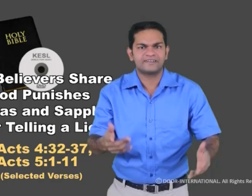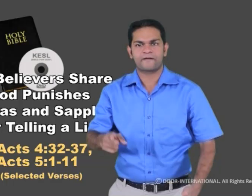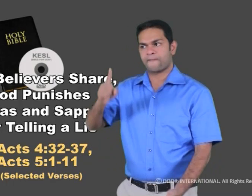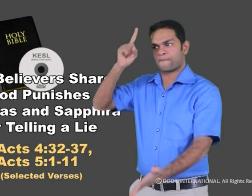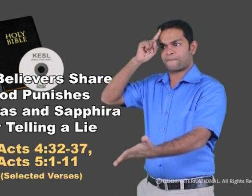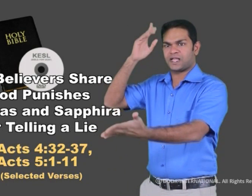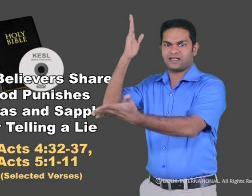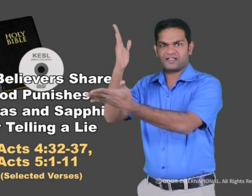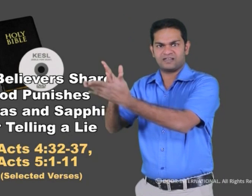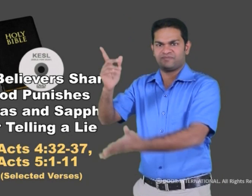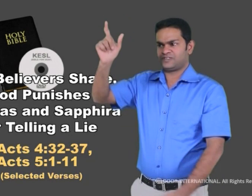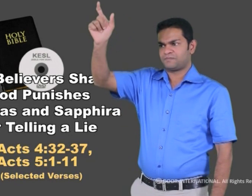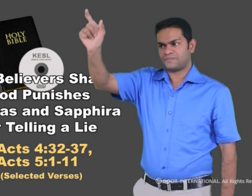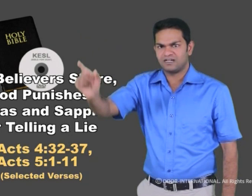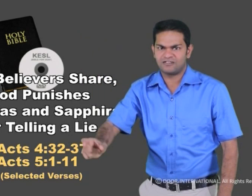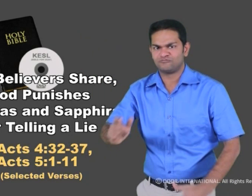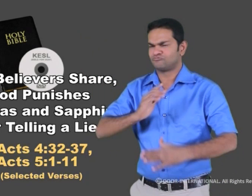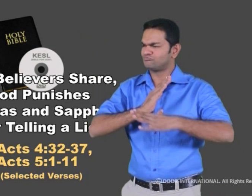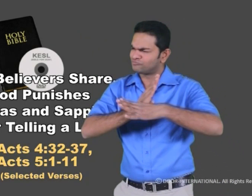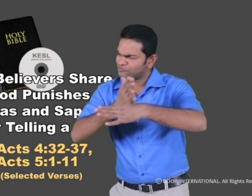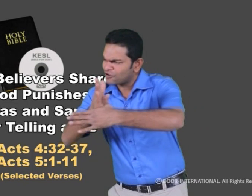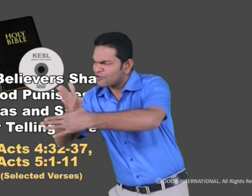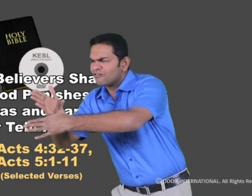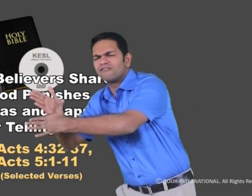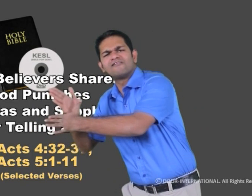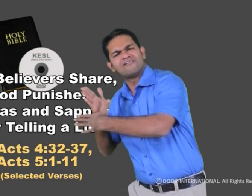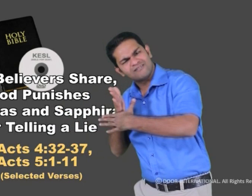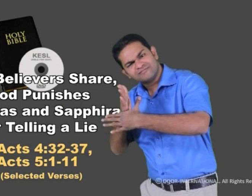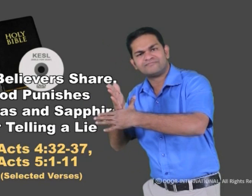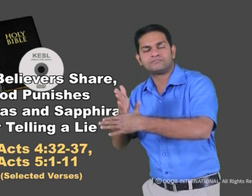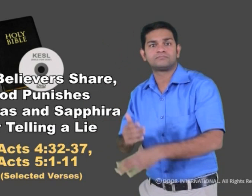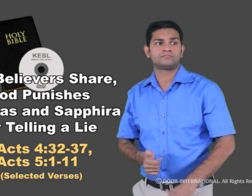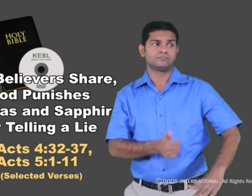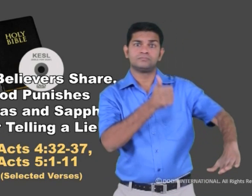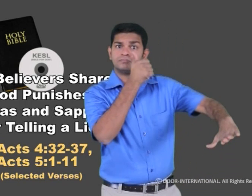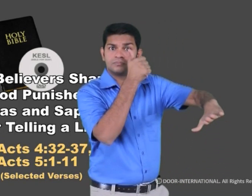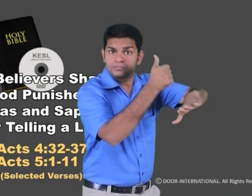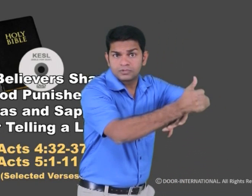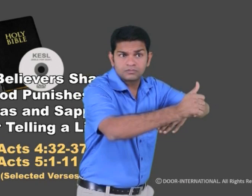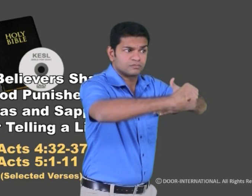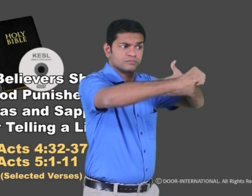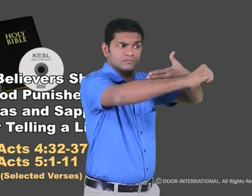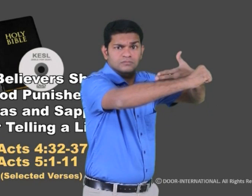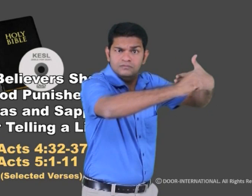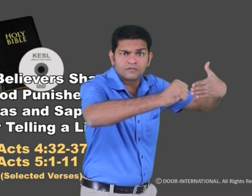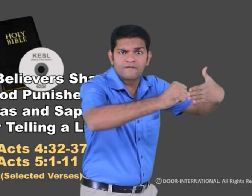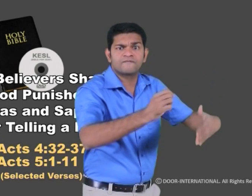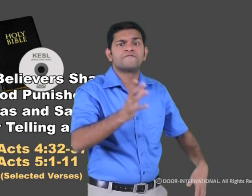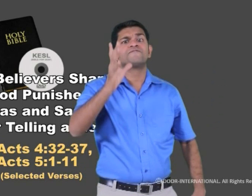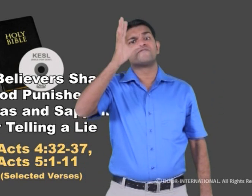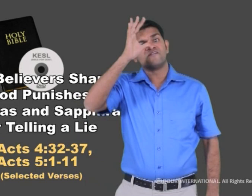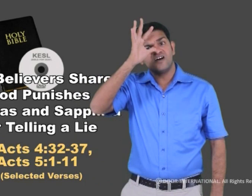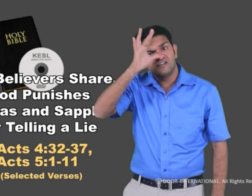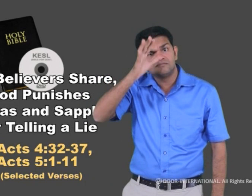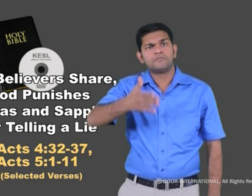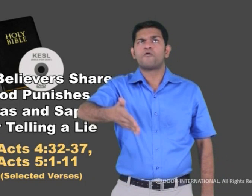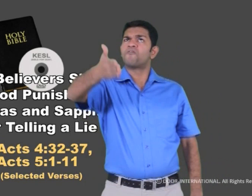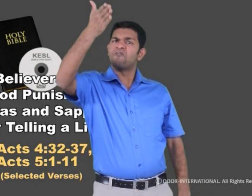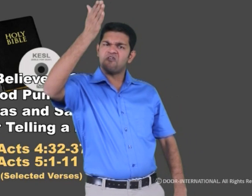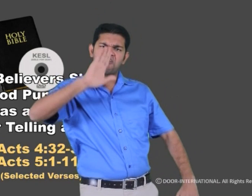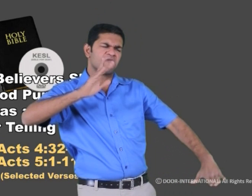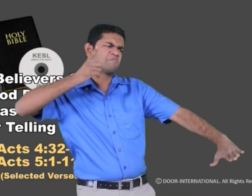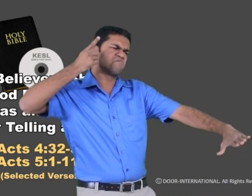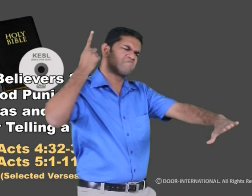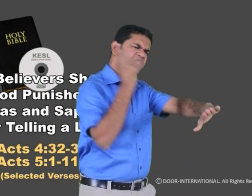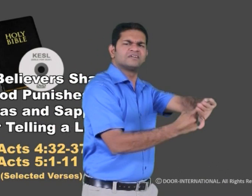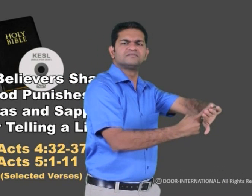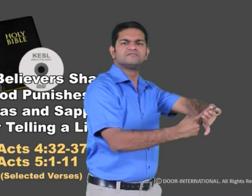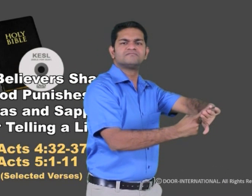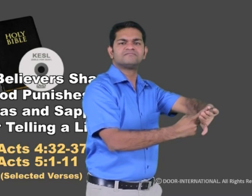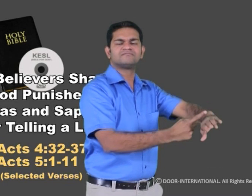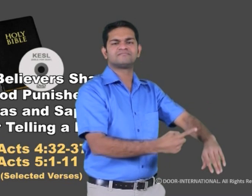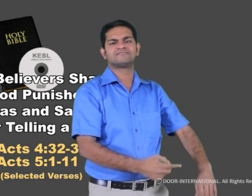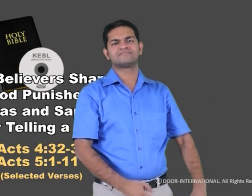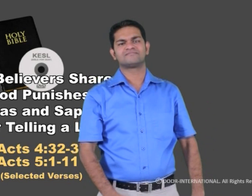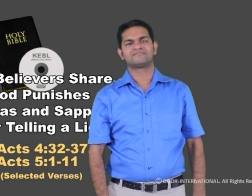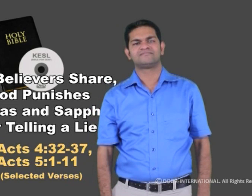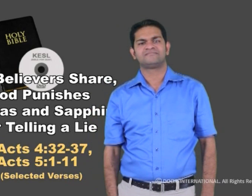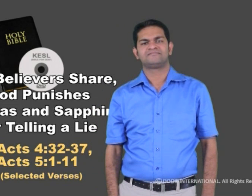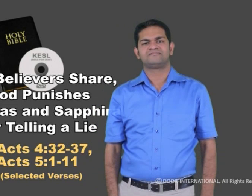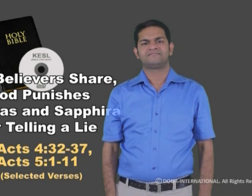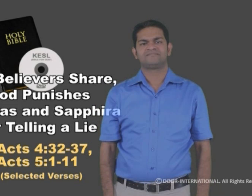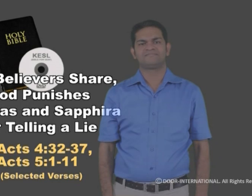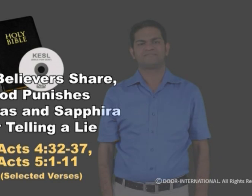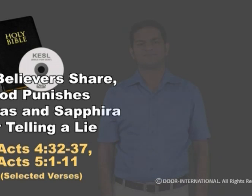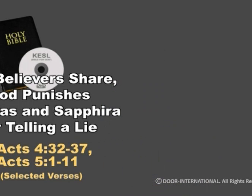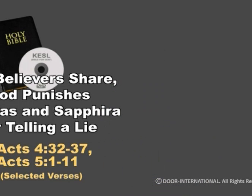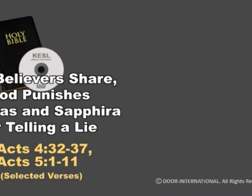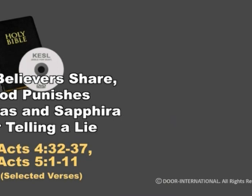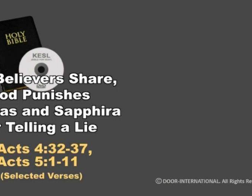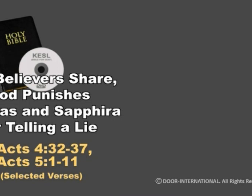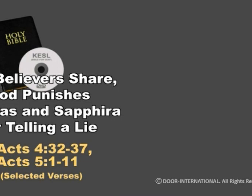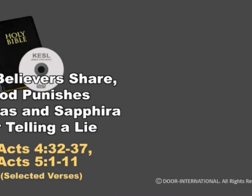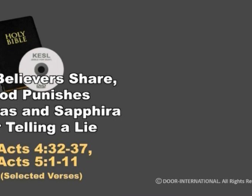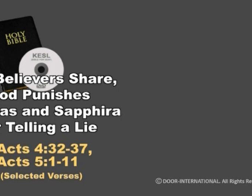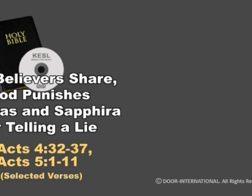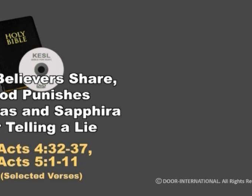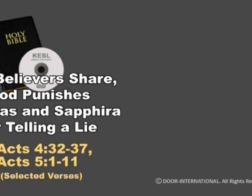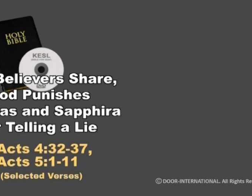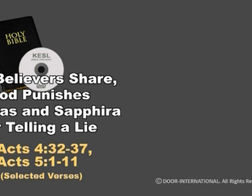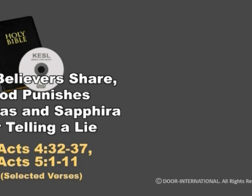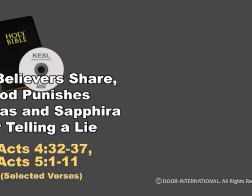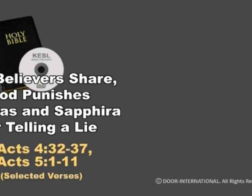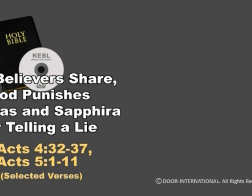God punishes Ananias and Sapphira for telling a lie